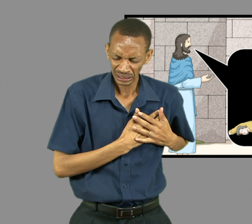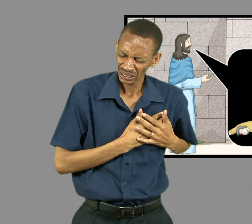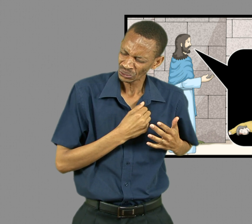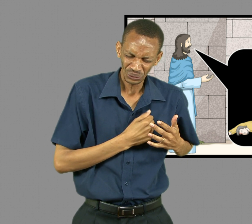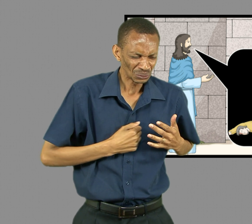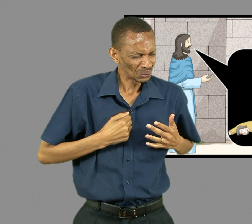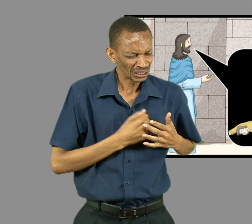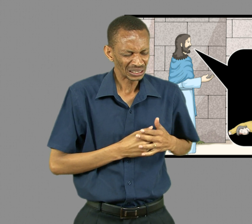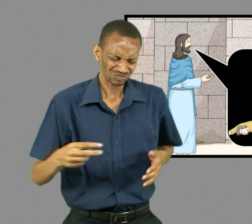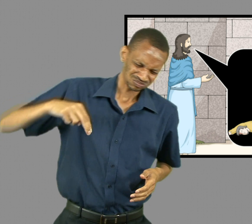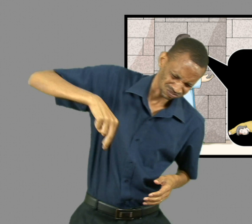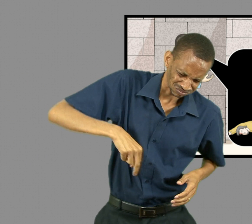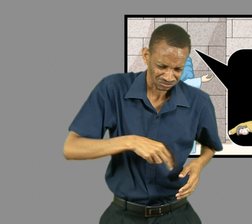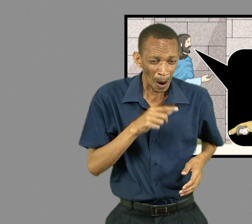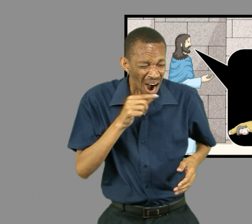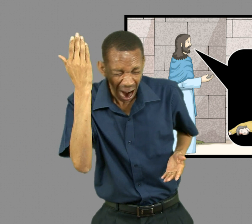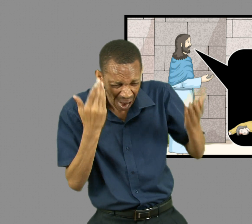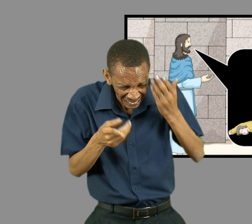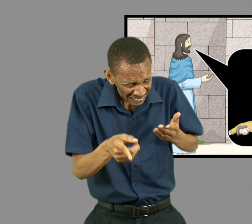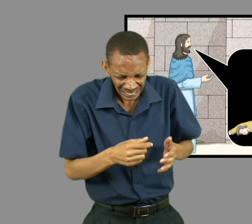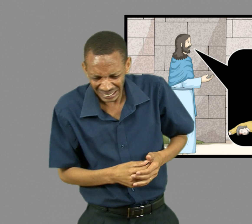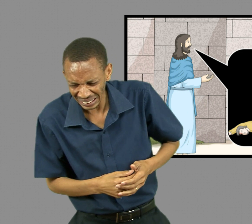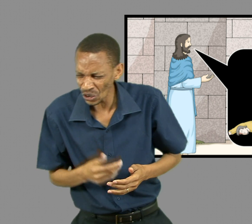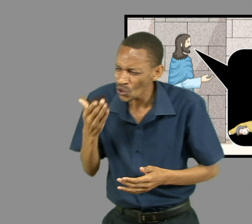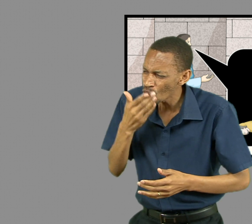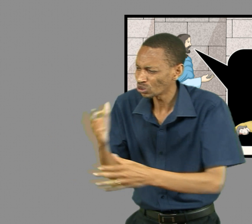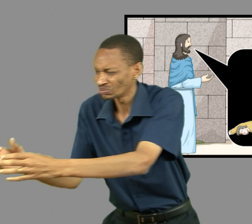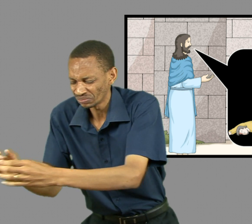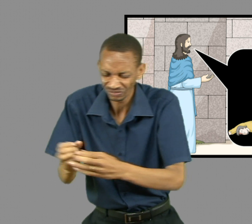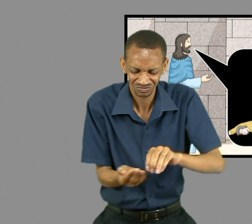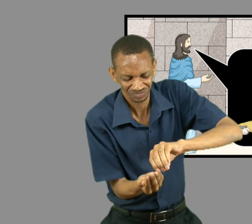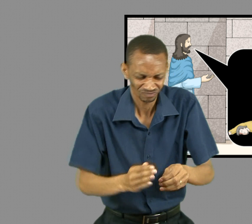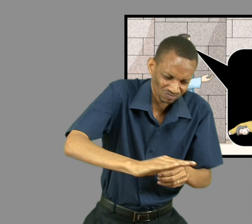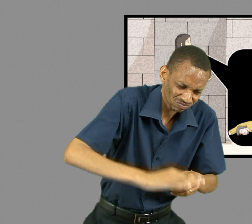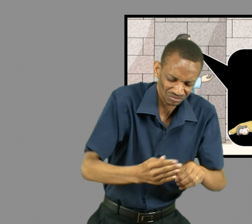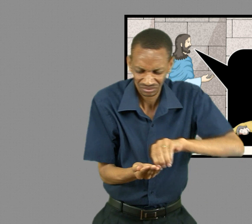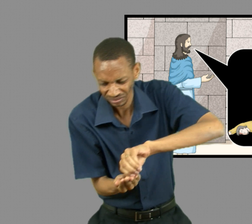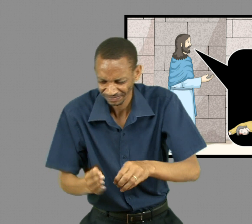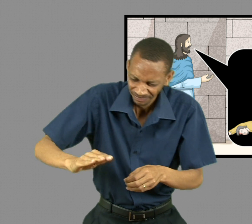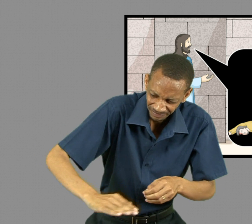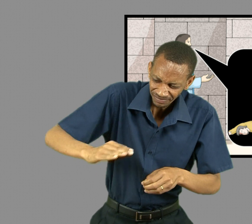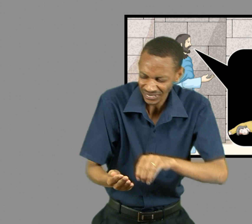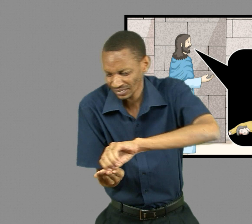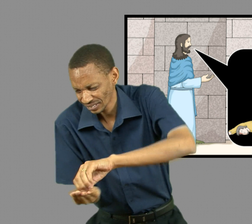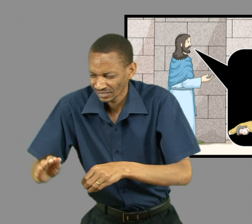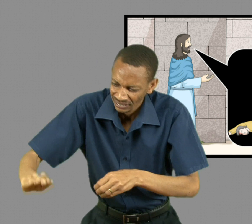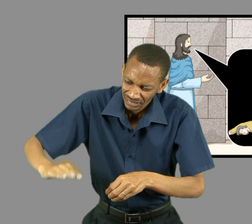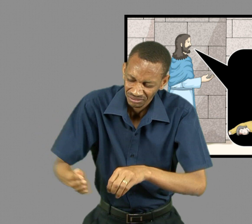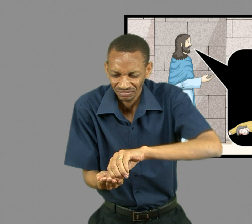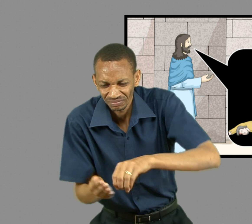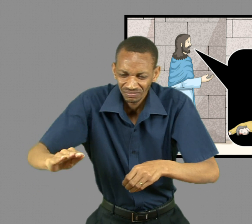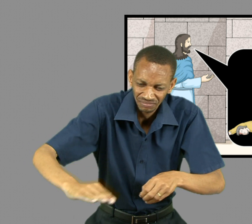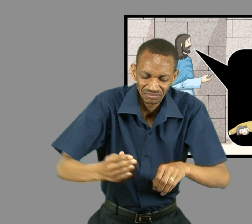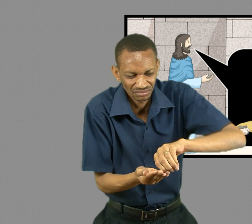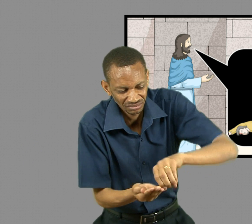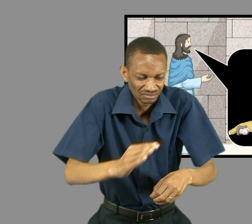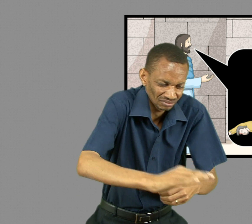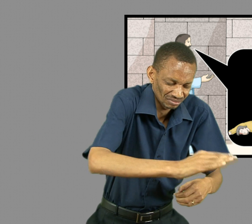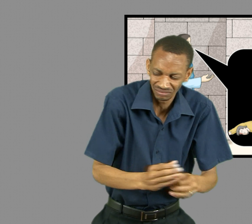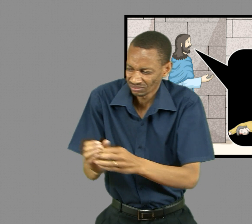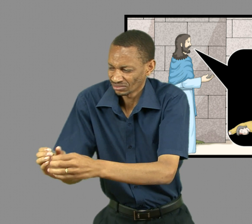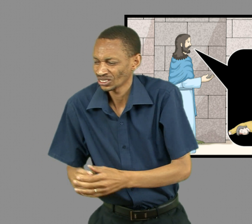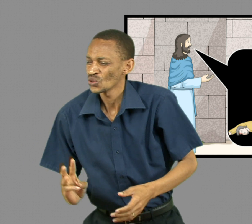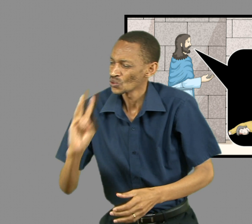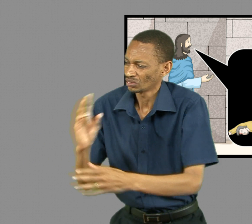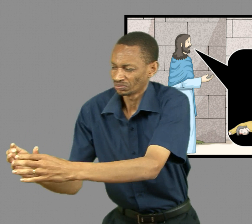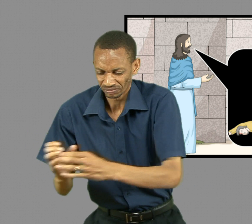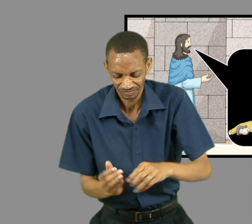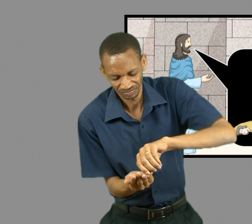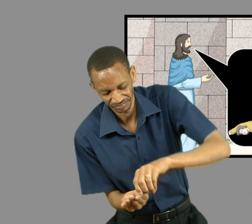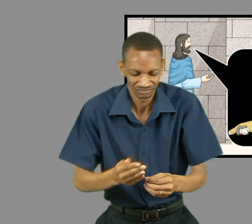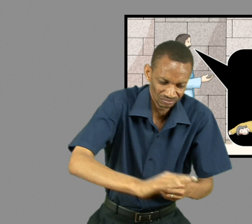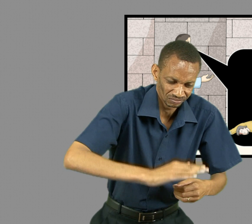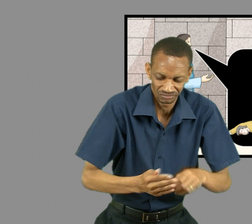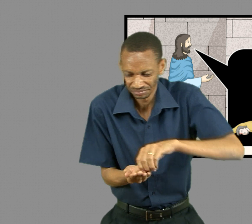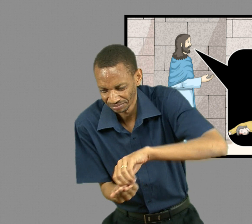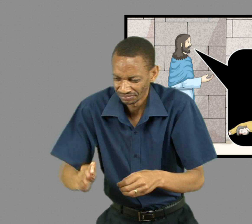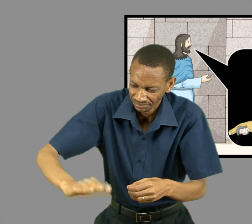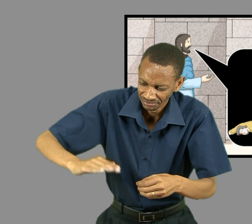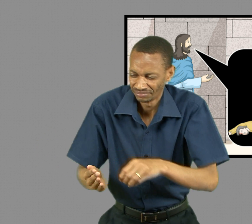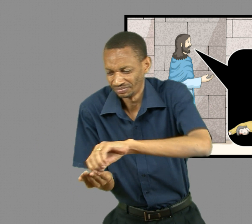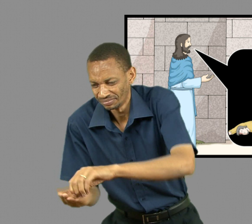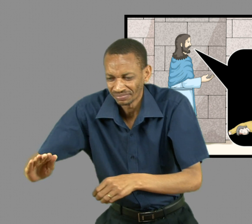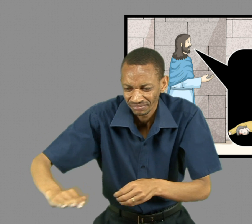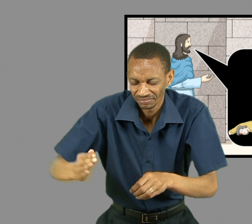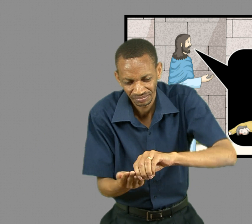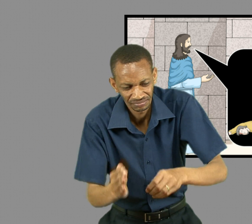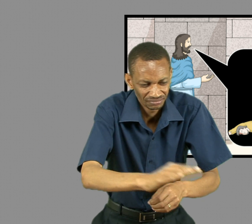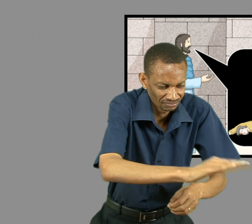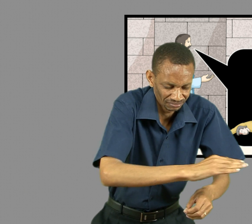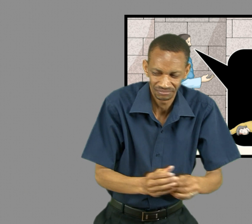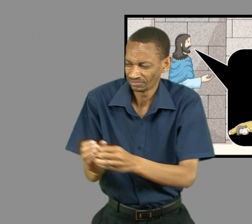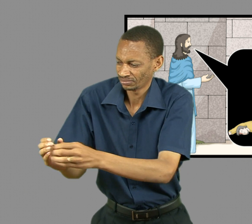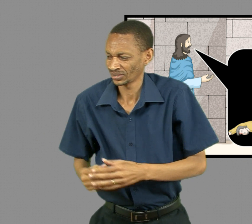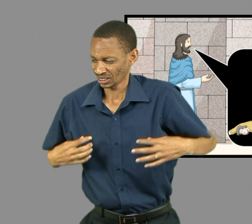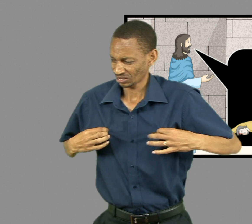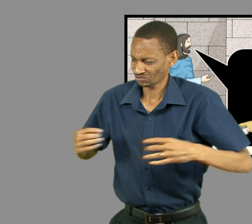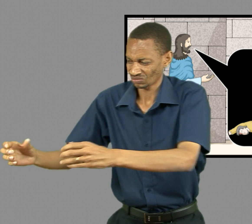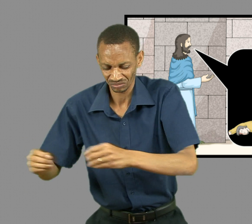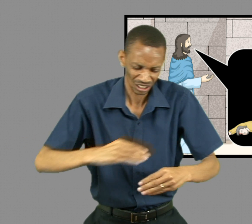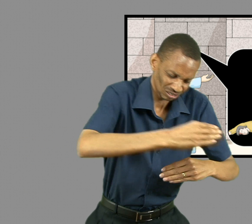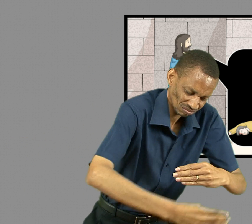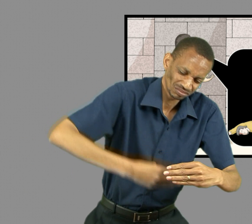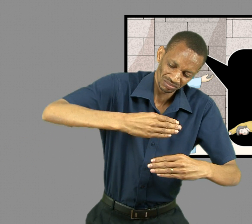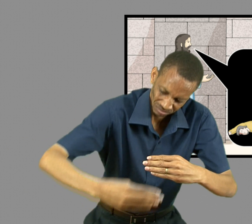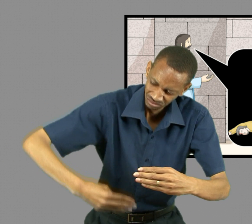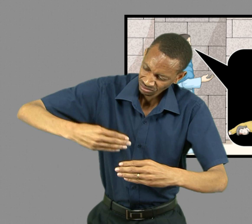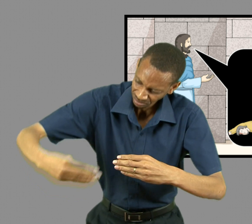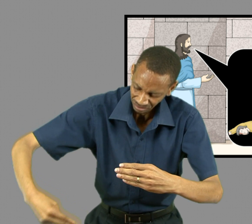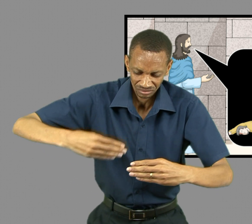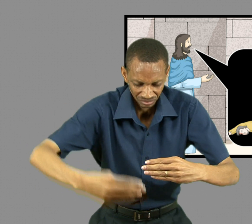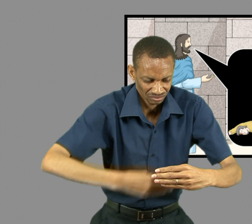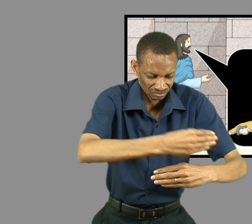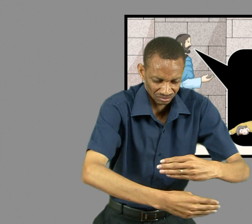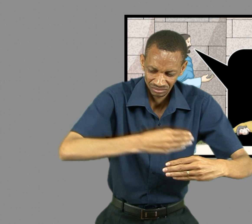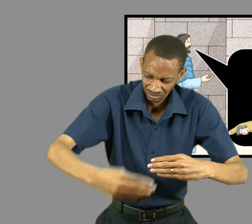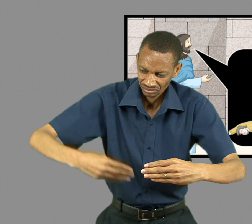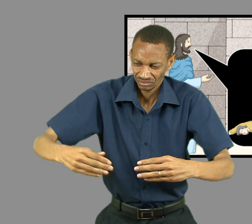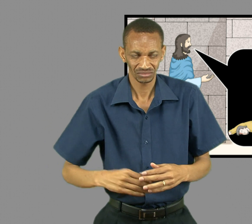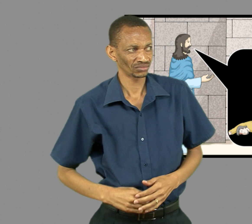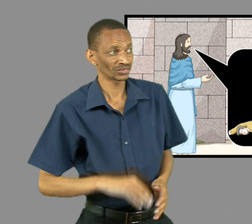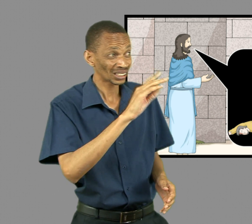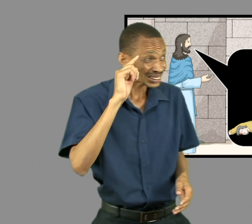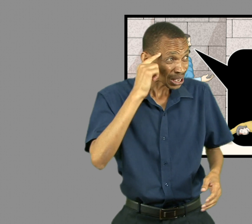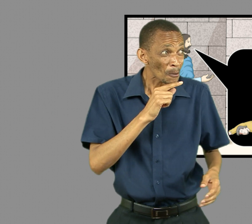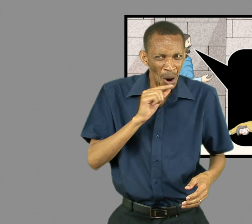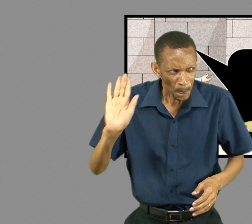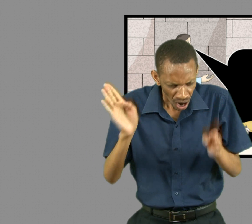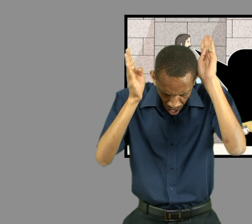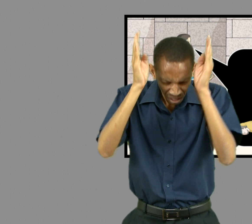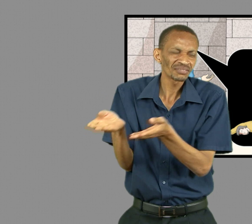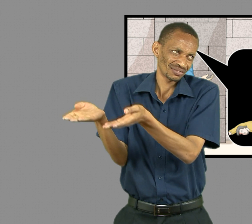He went to him and bandaged his wounds, pouring on oil and wine.